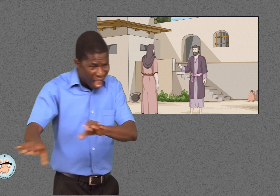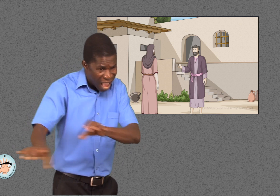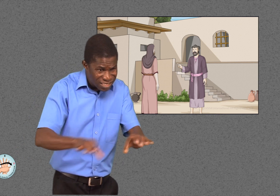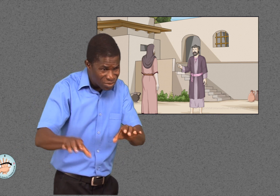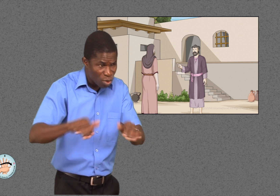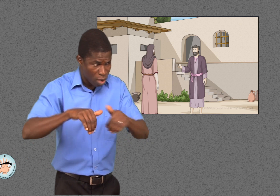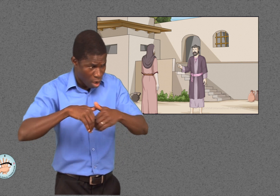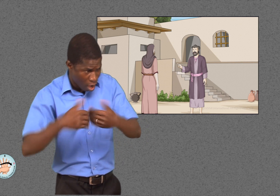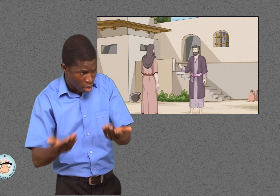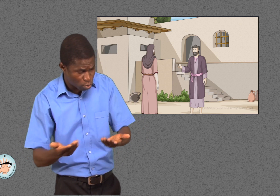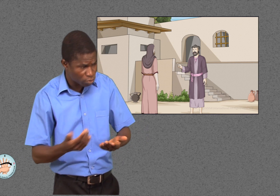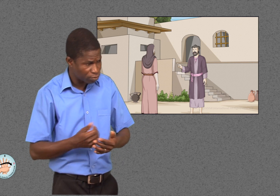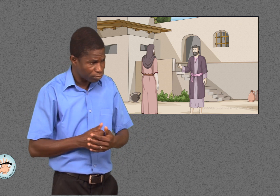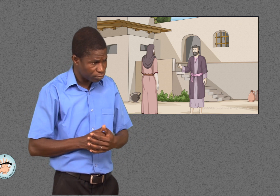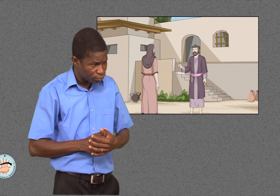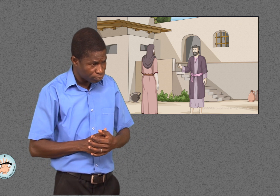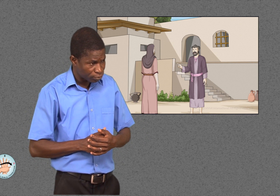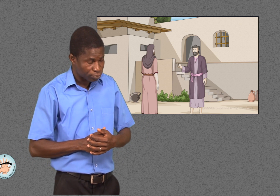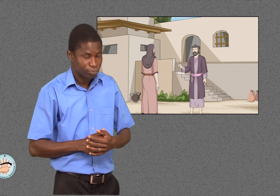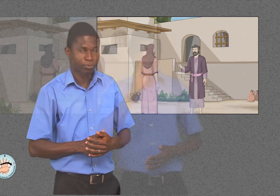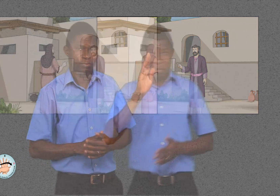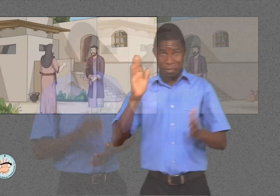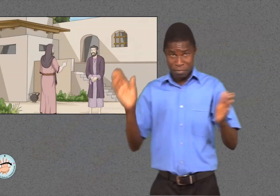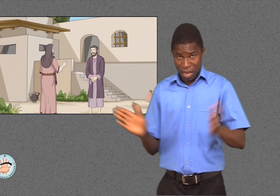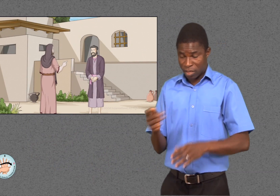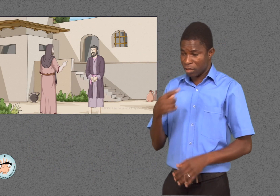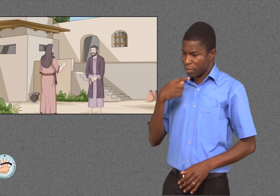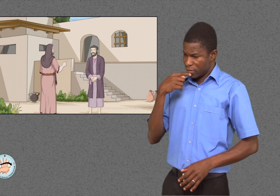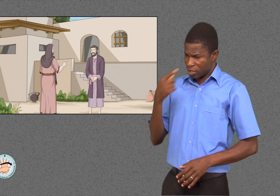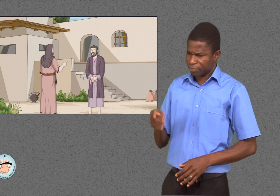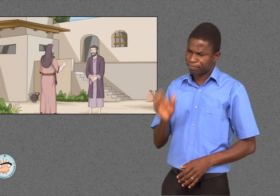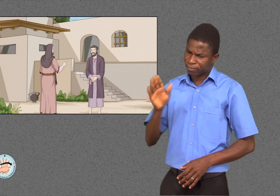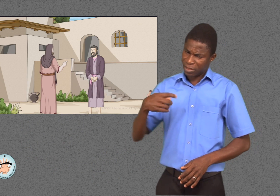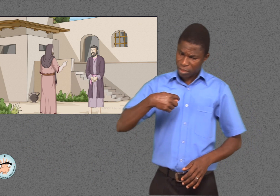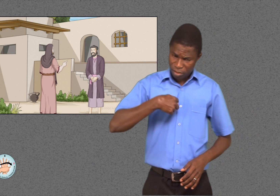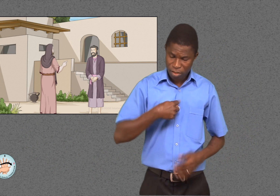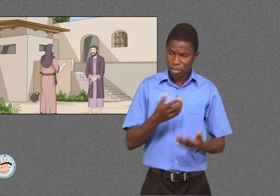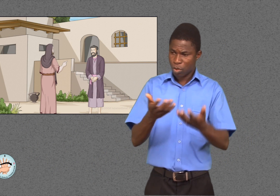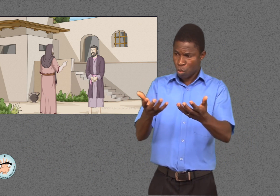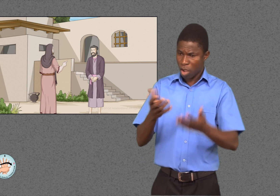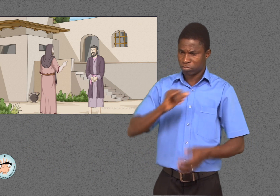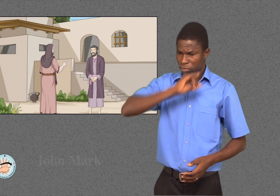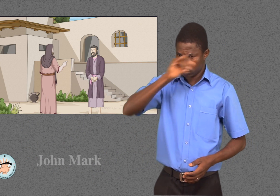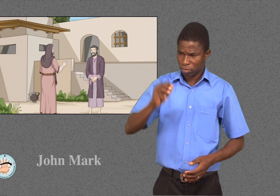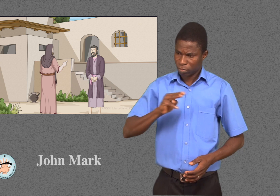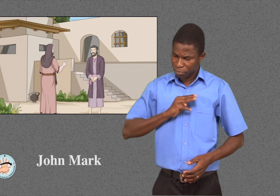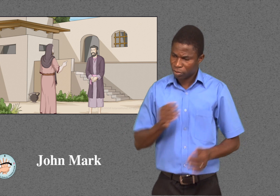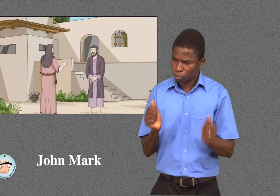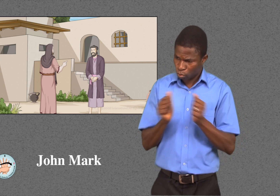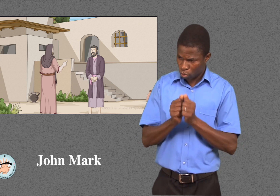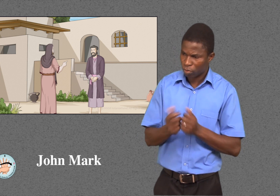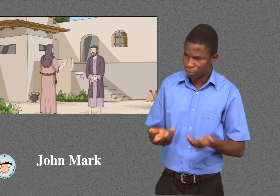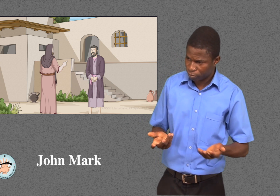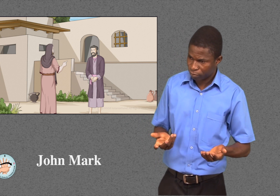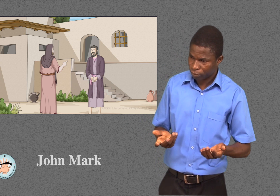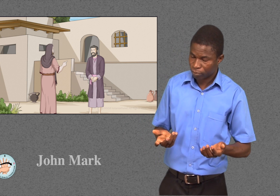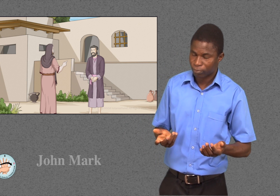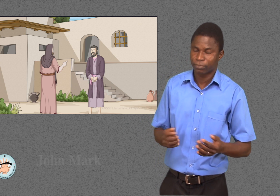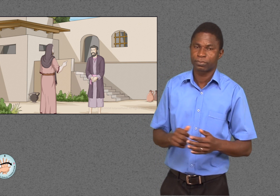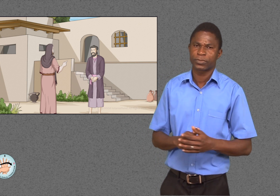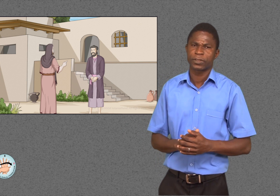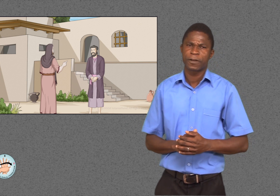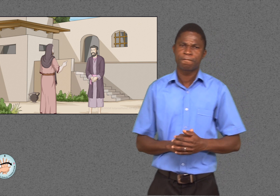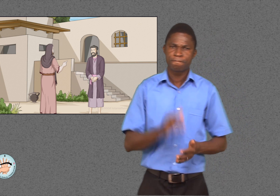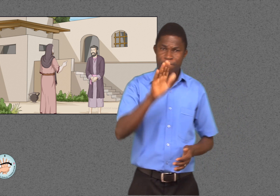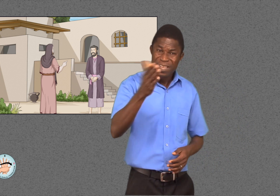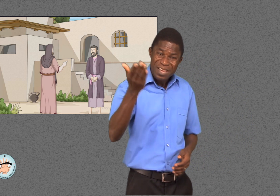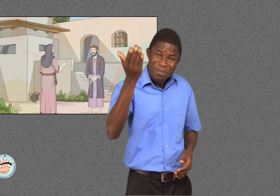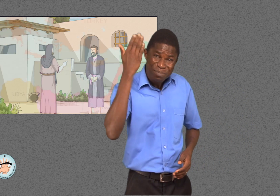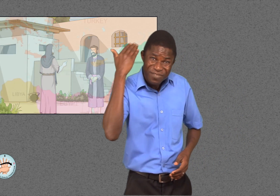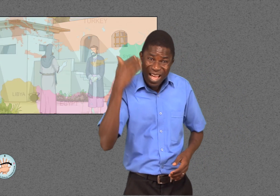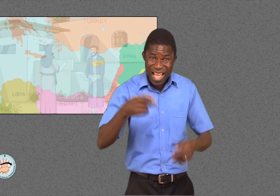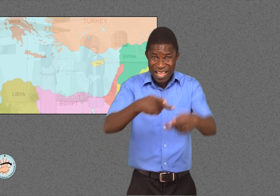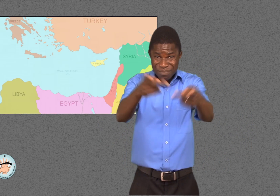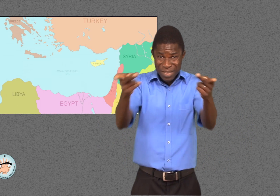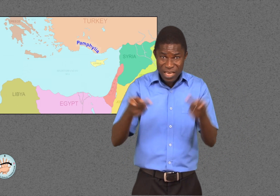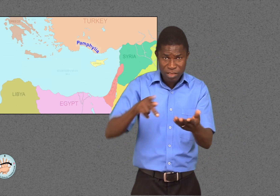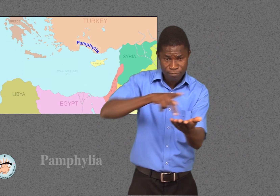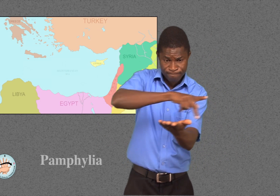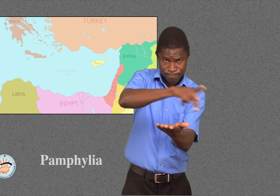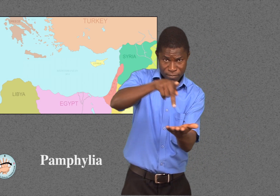Barnabas wanted to take John, also called Mark.